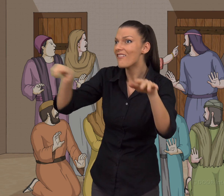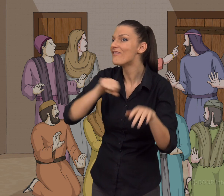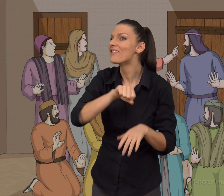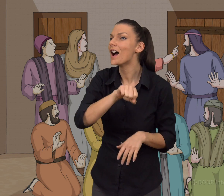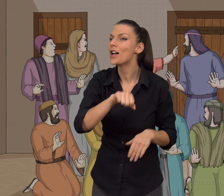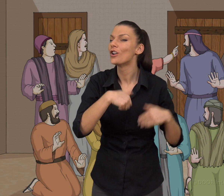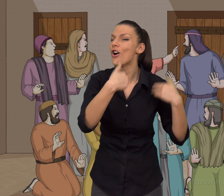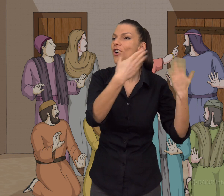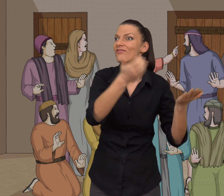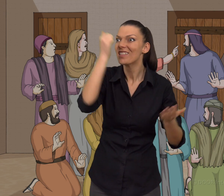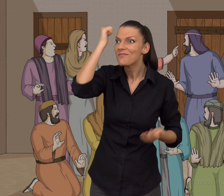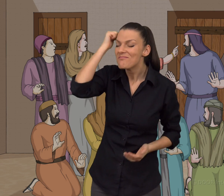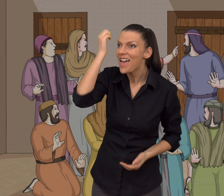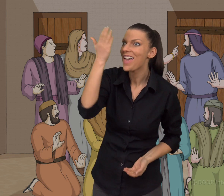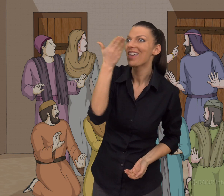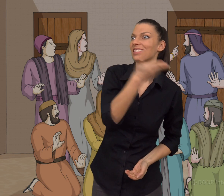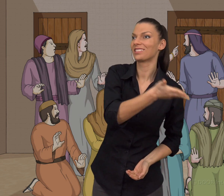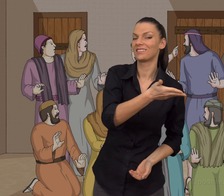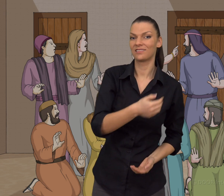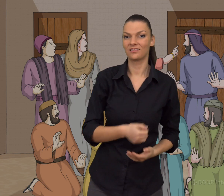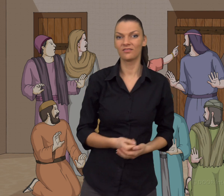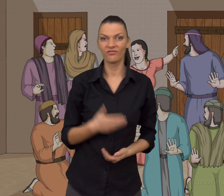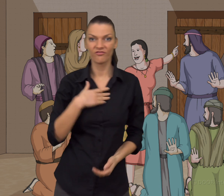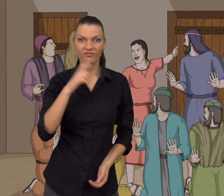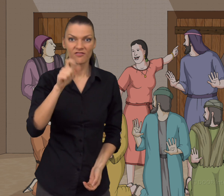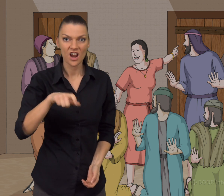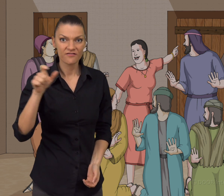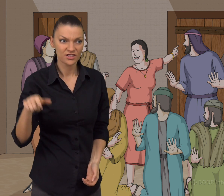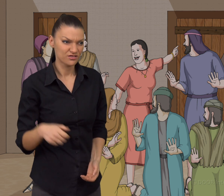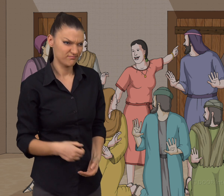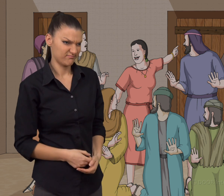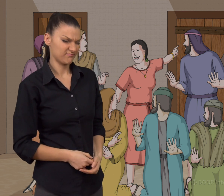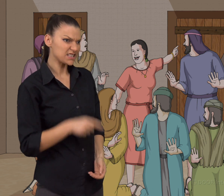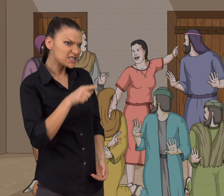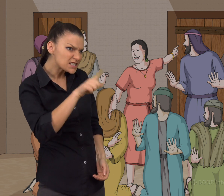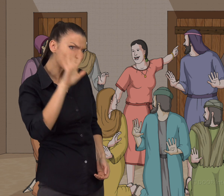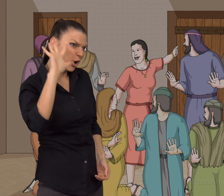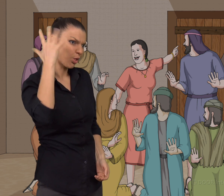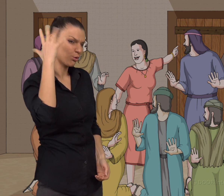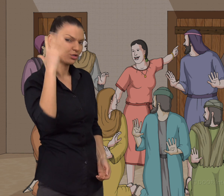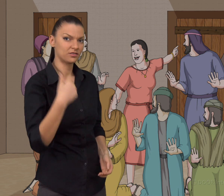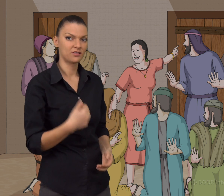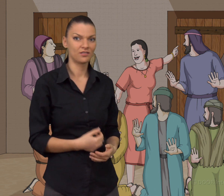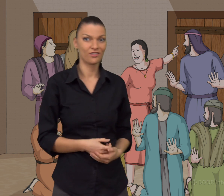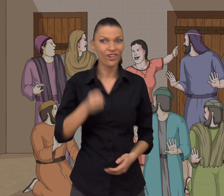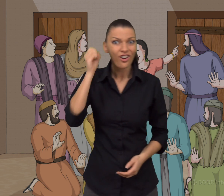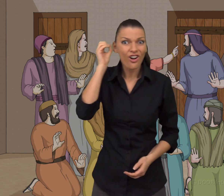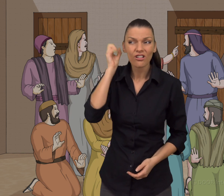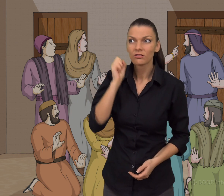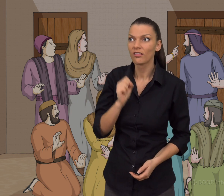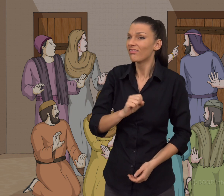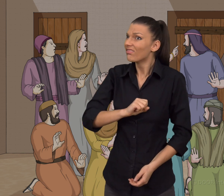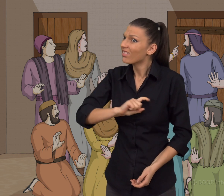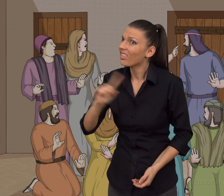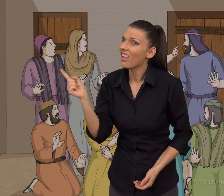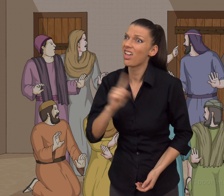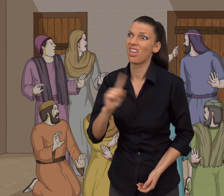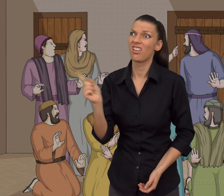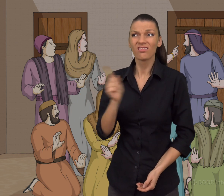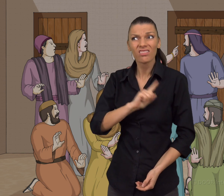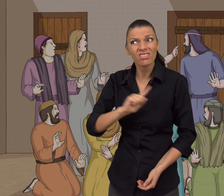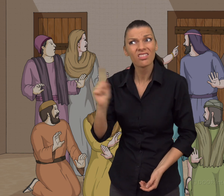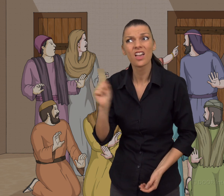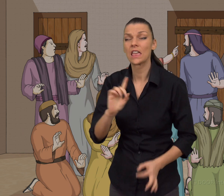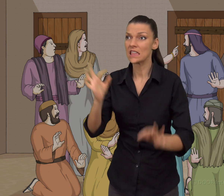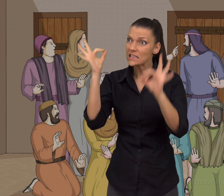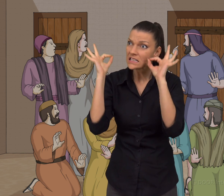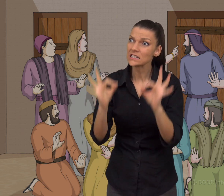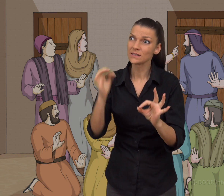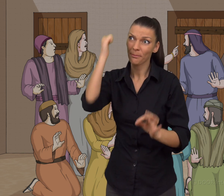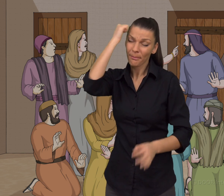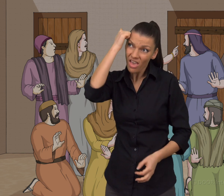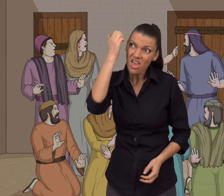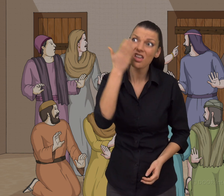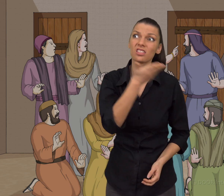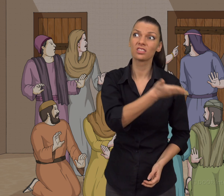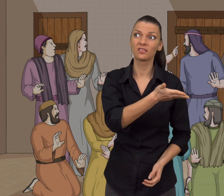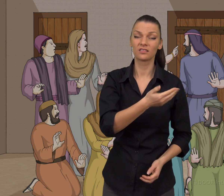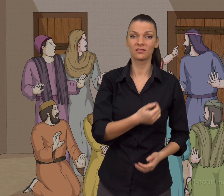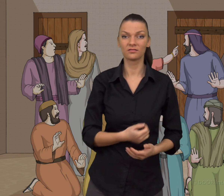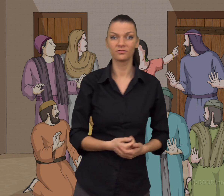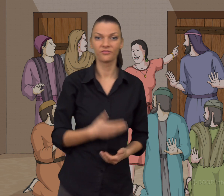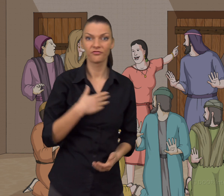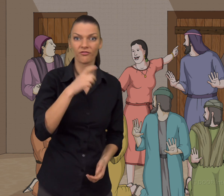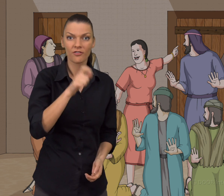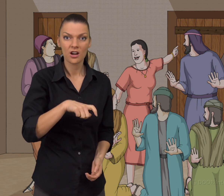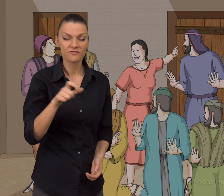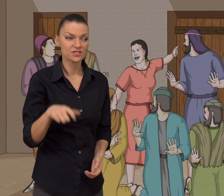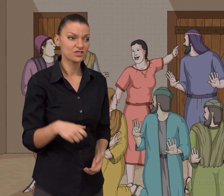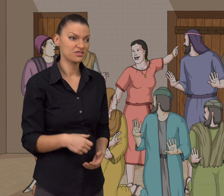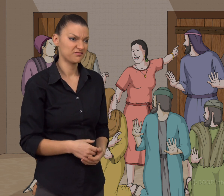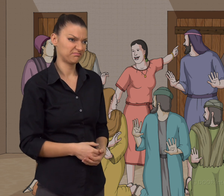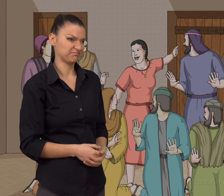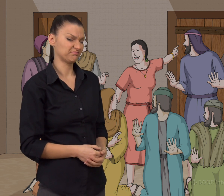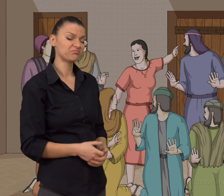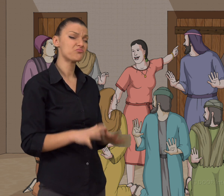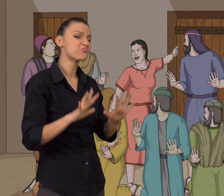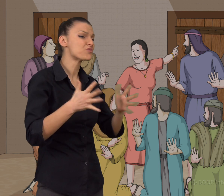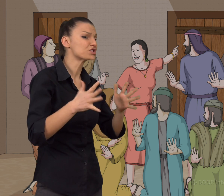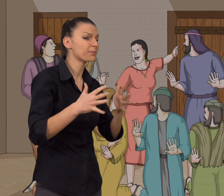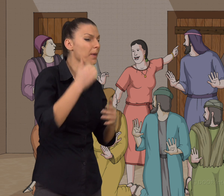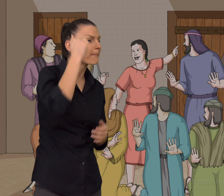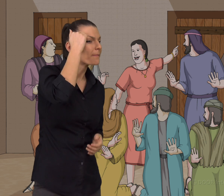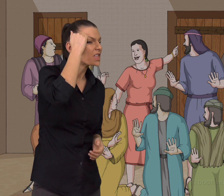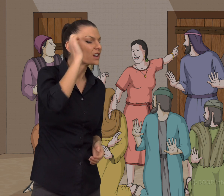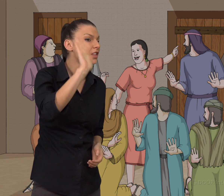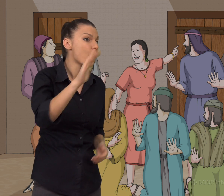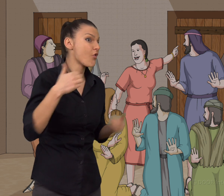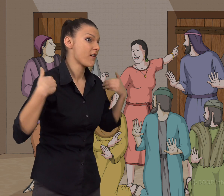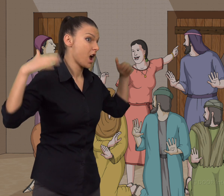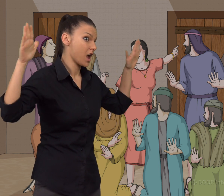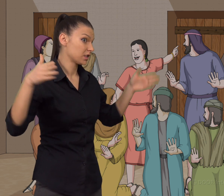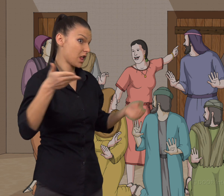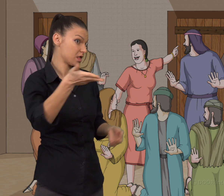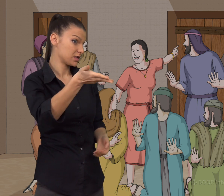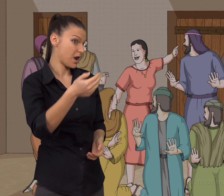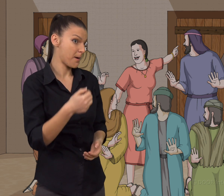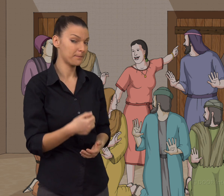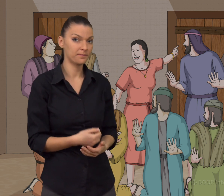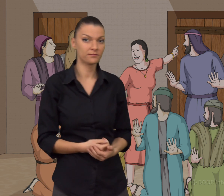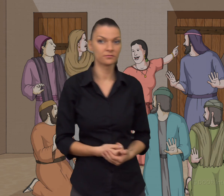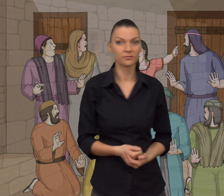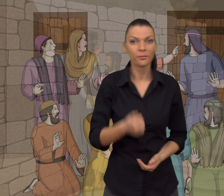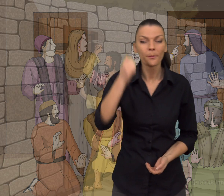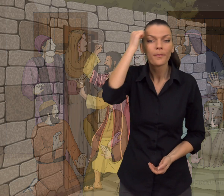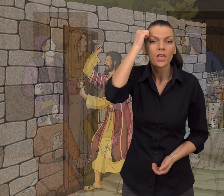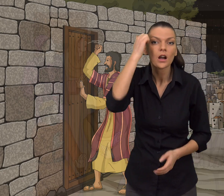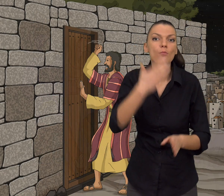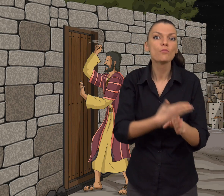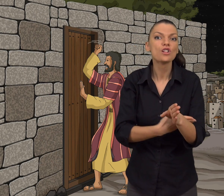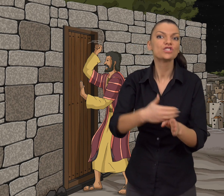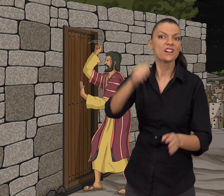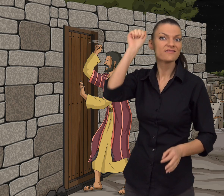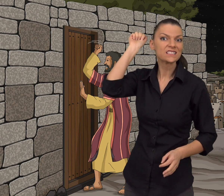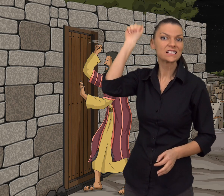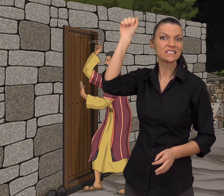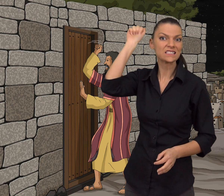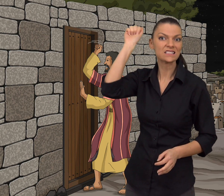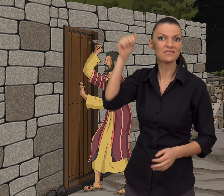“You are out of your mind,” they told her. But when she kept insisting it was so, they said, “It must be his angel.”